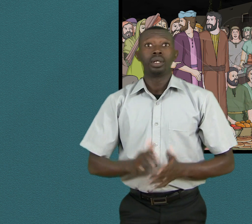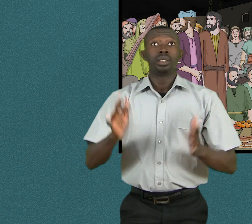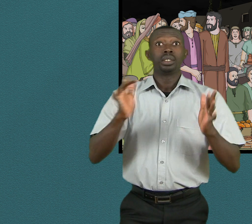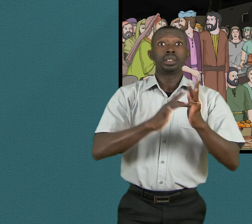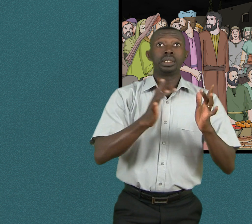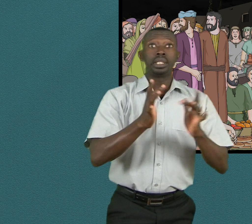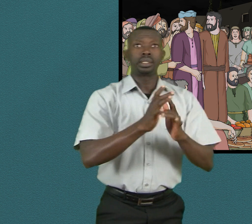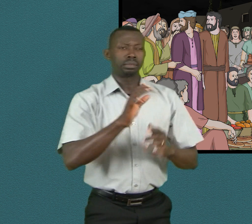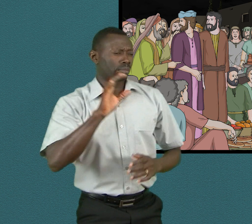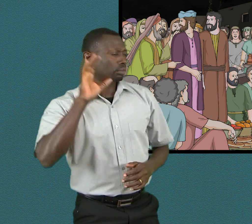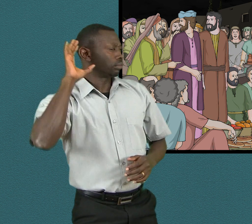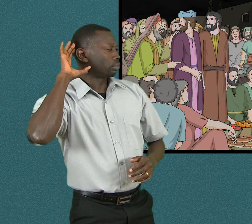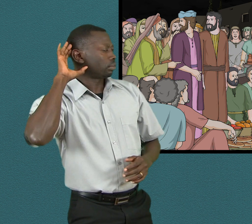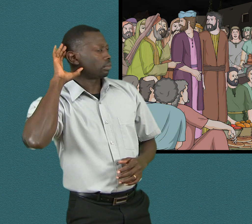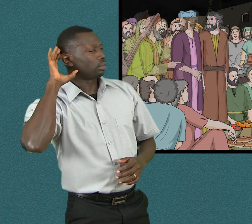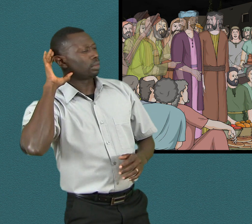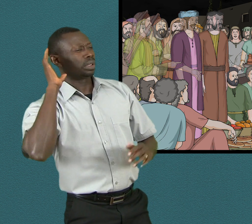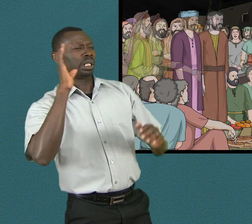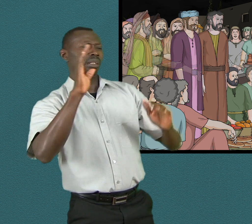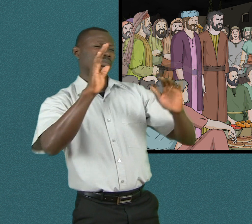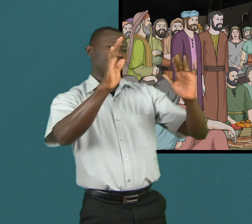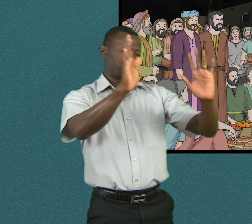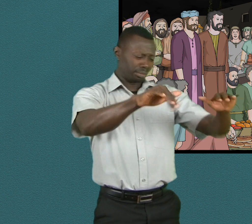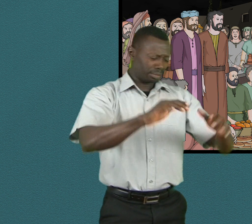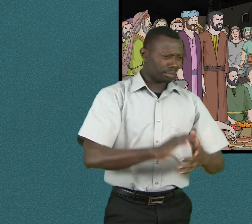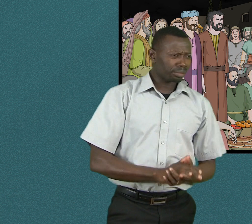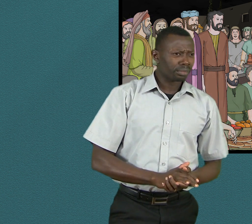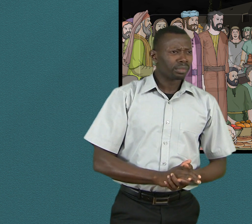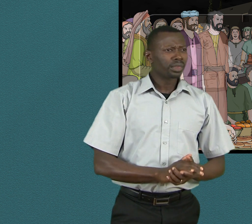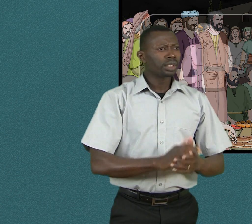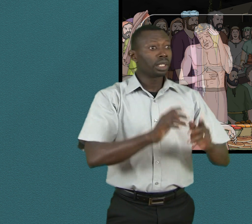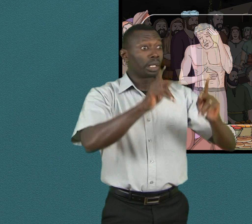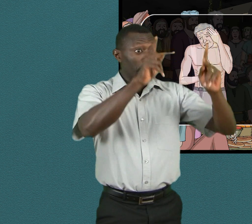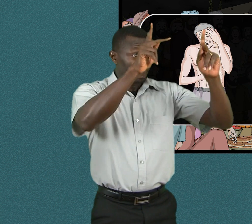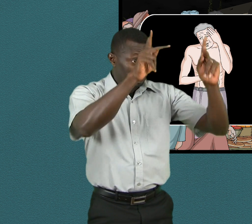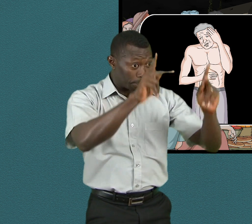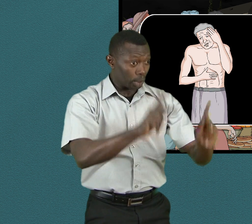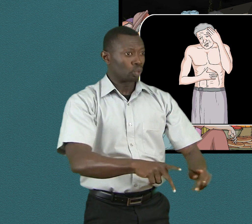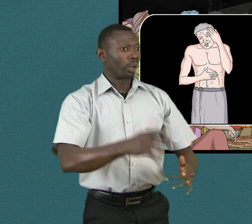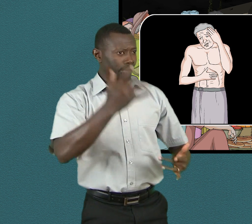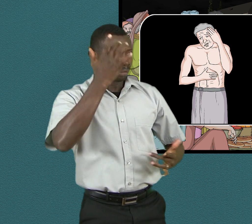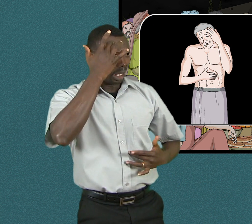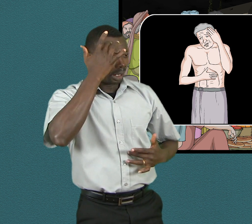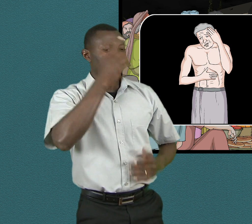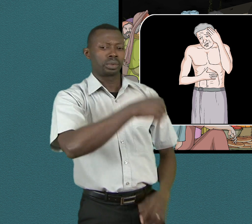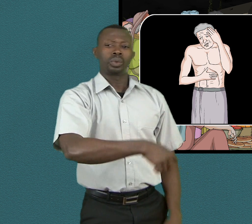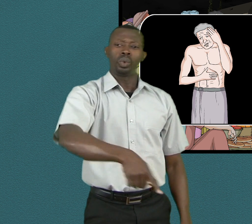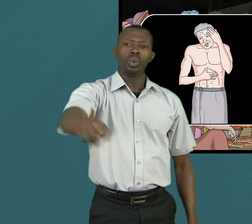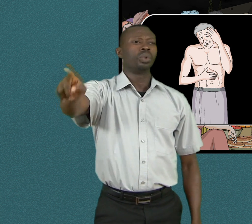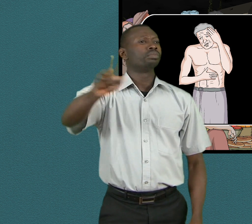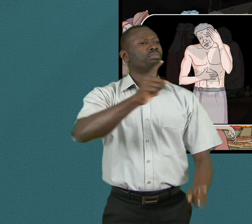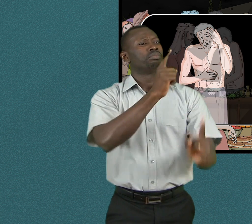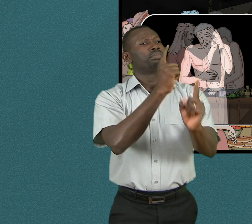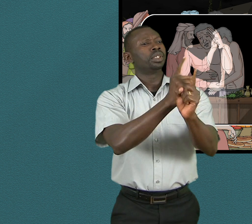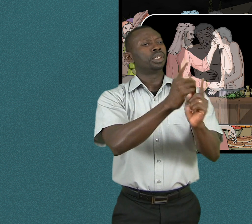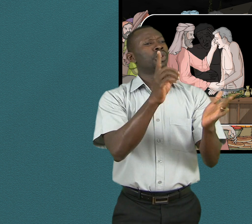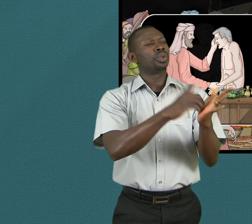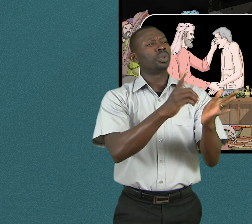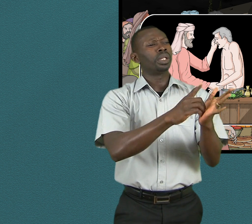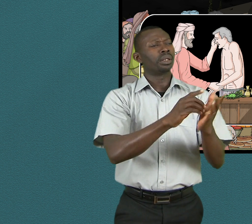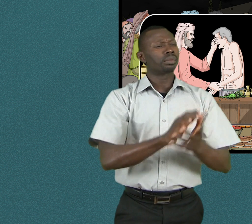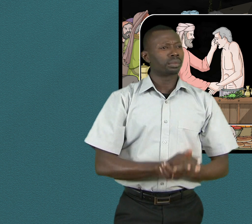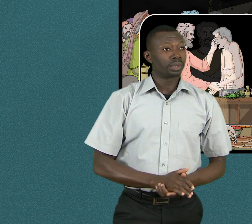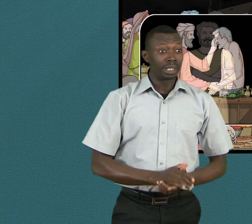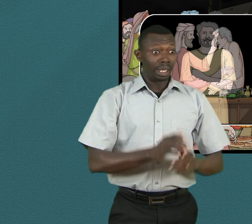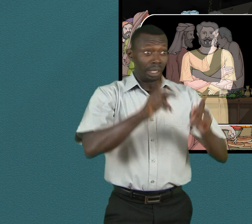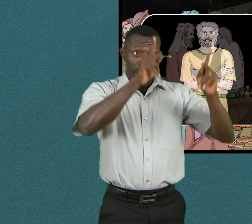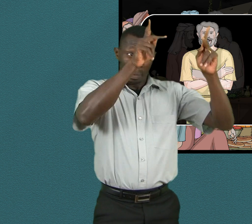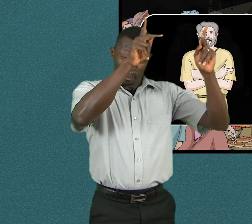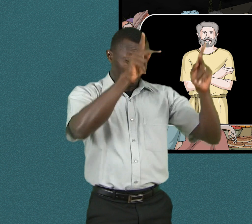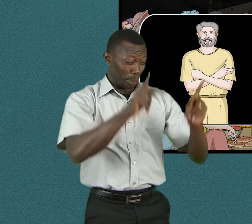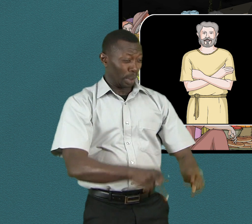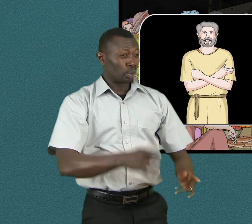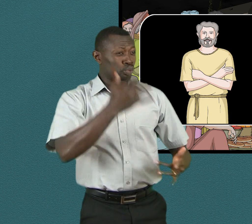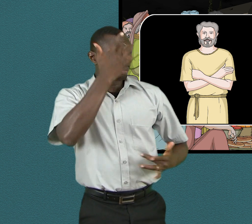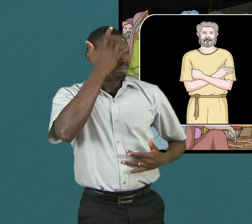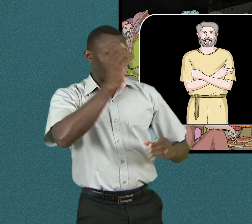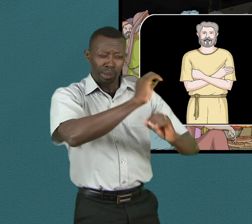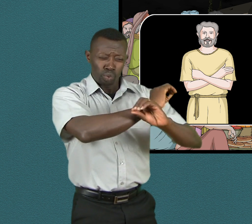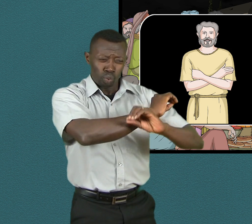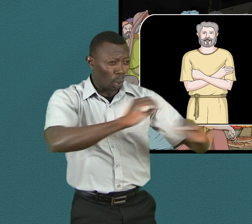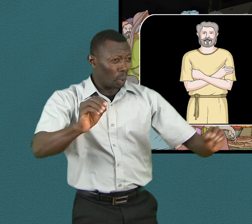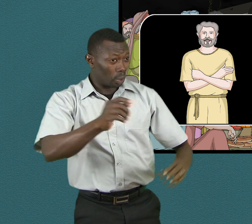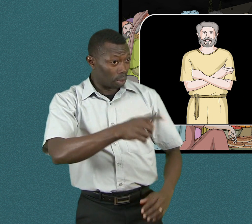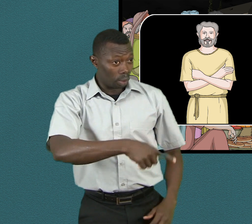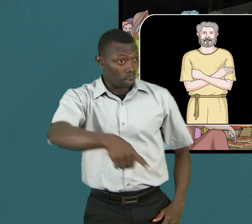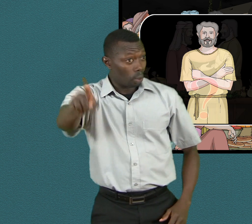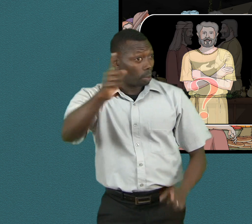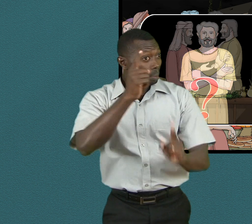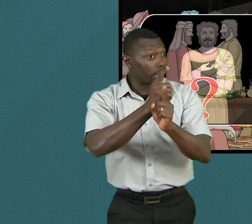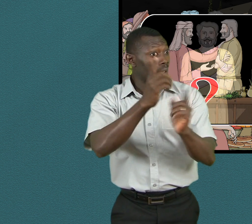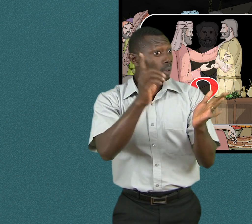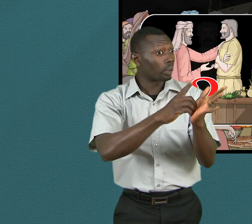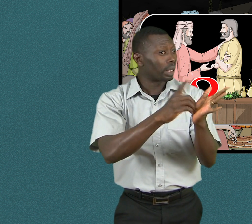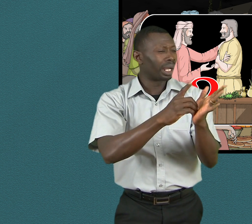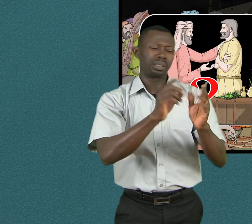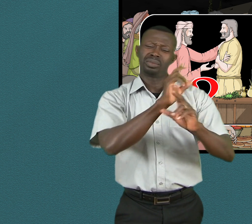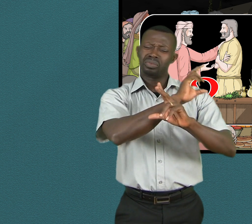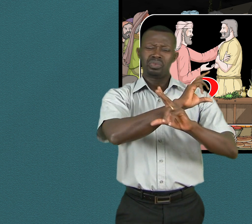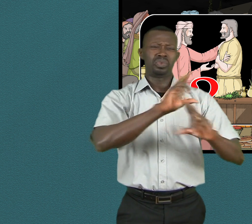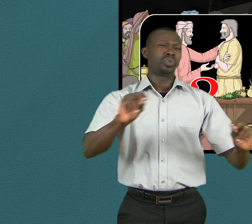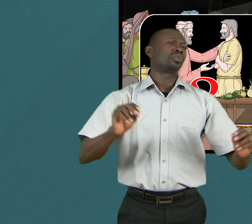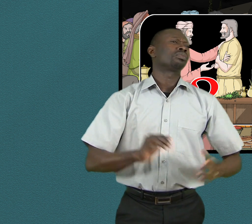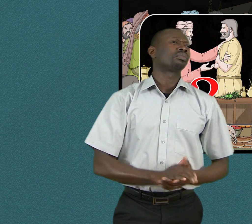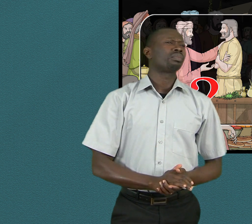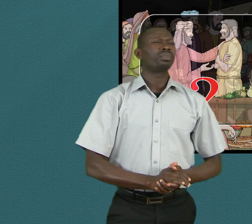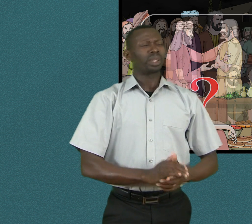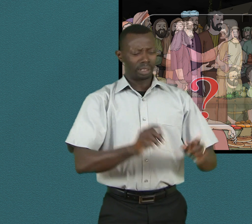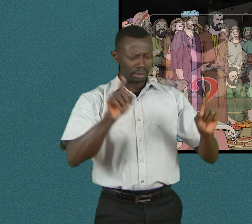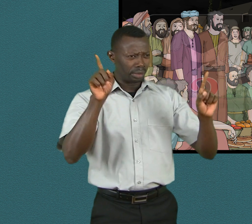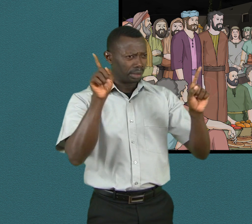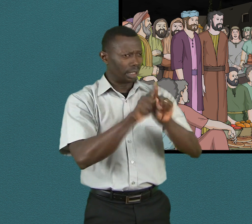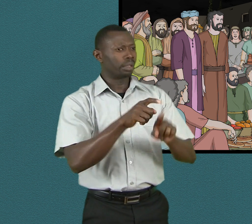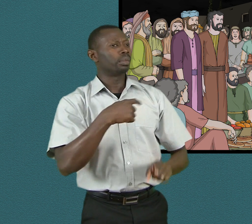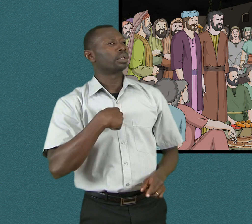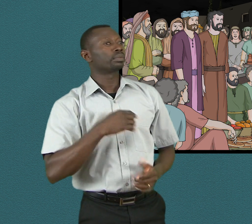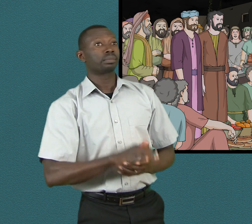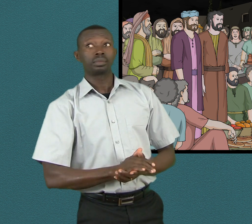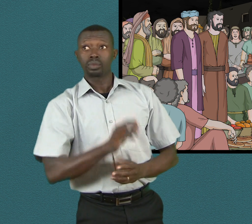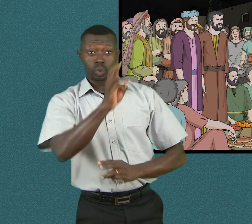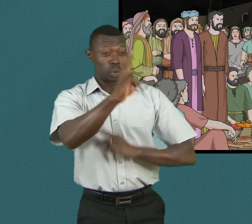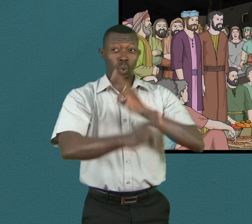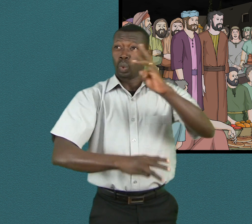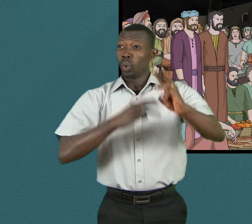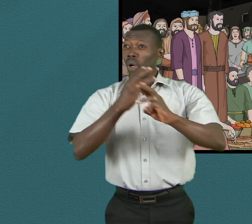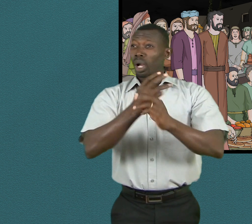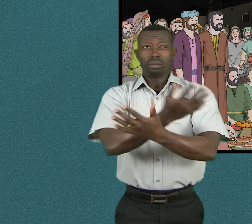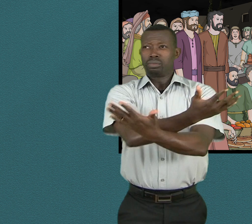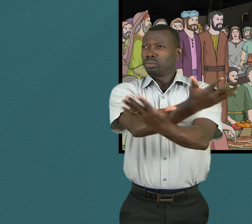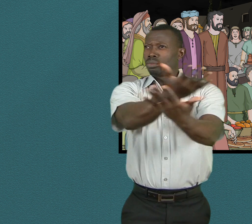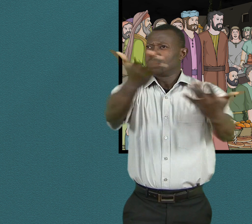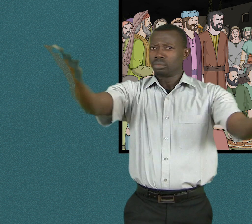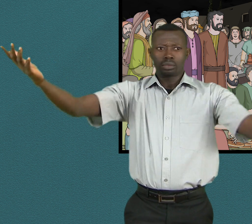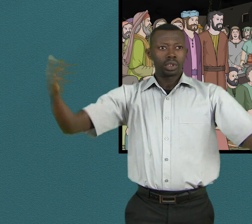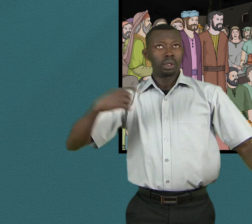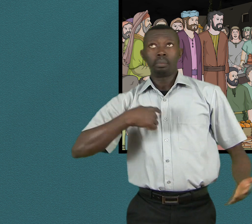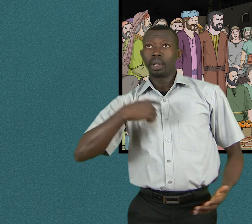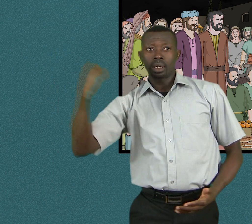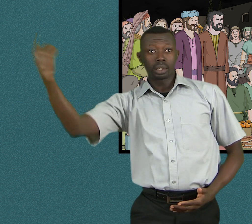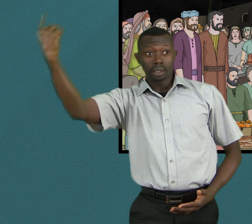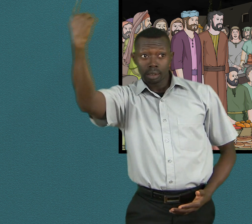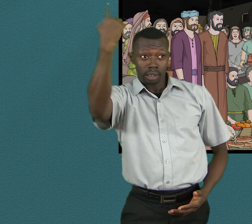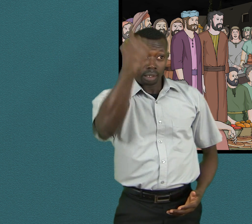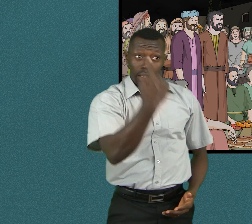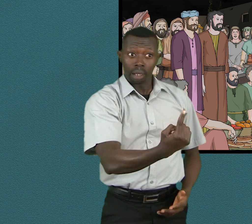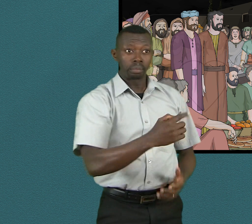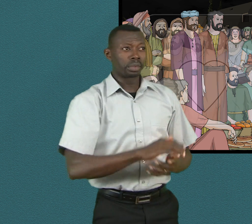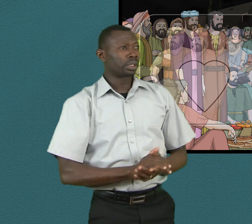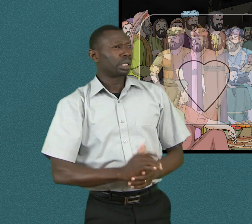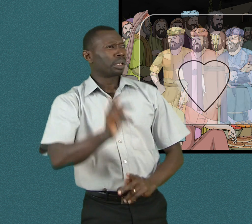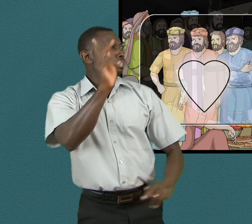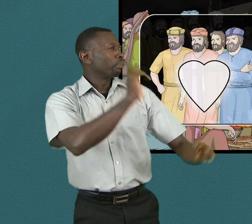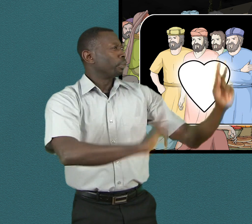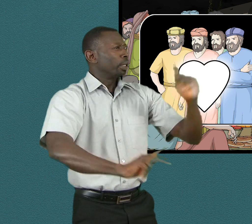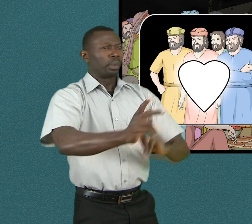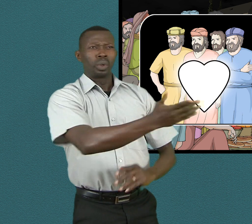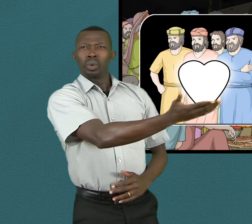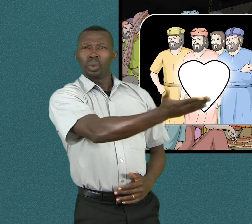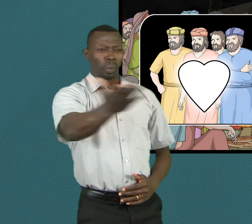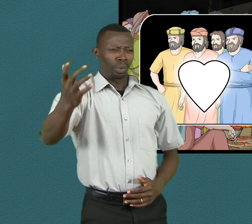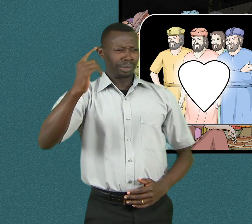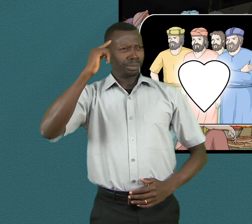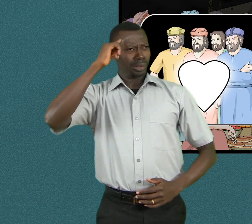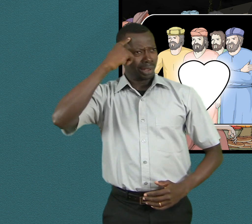On hearing this, Jesus told them, “It is not the healthy who need a doctor, but the sick.